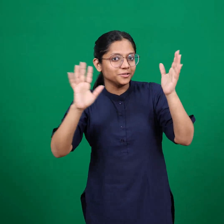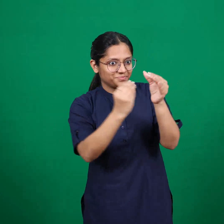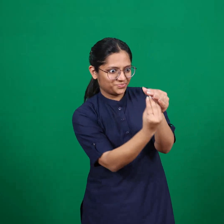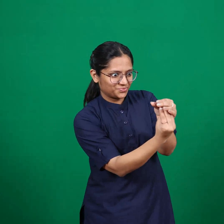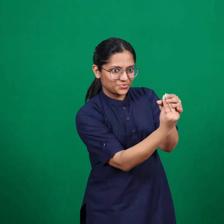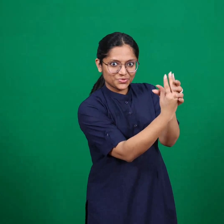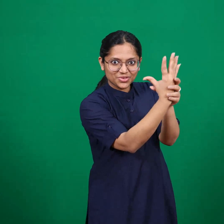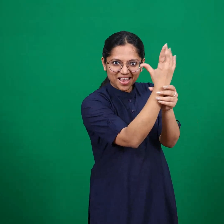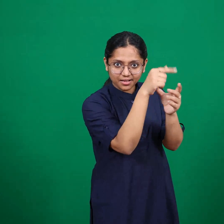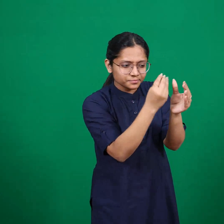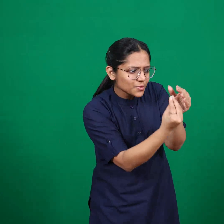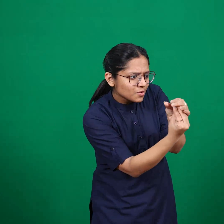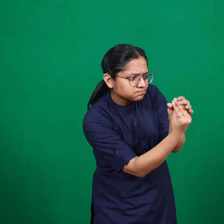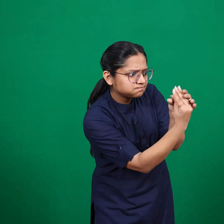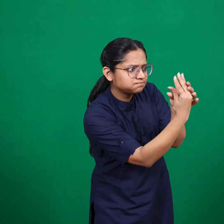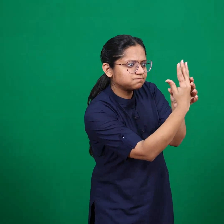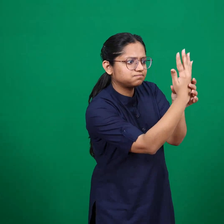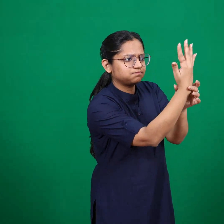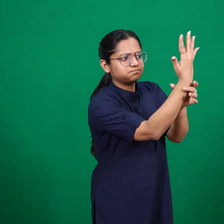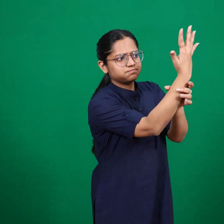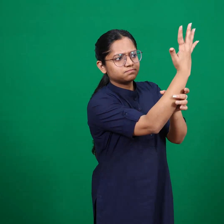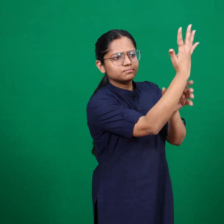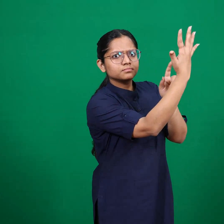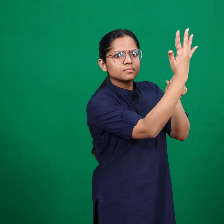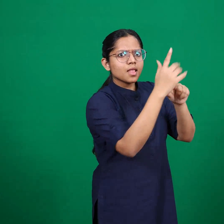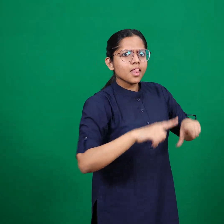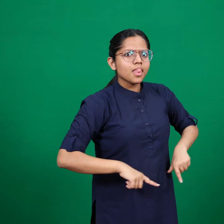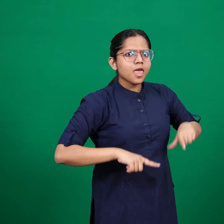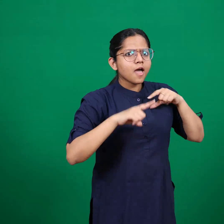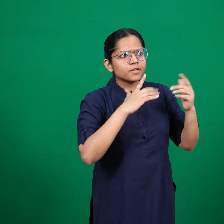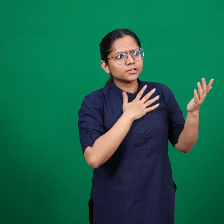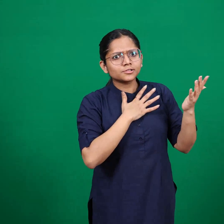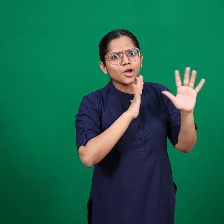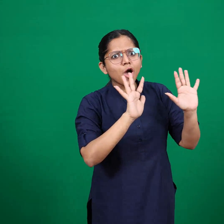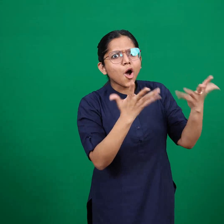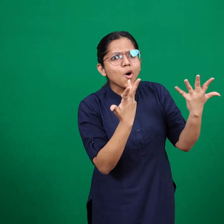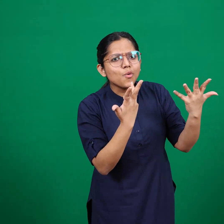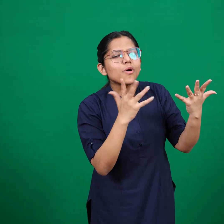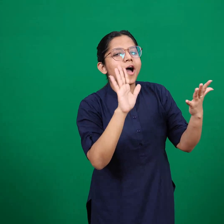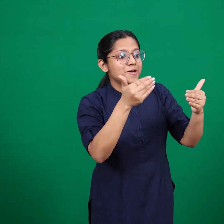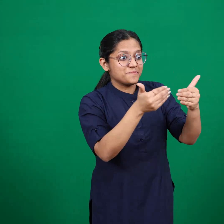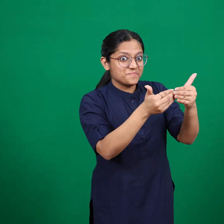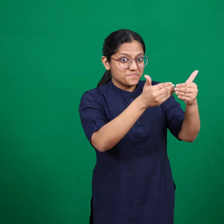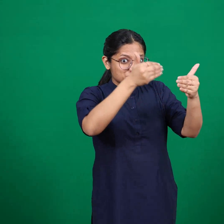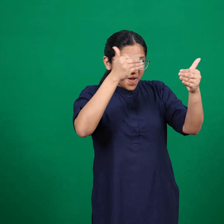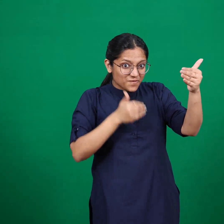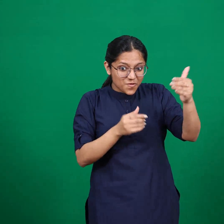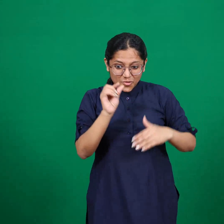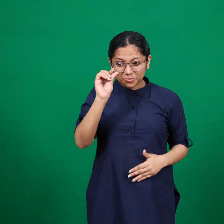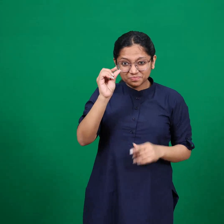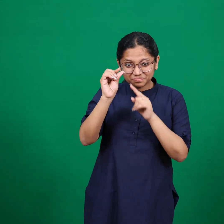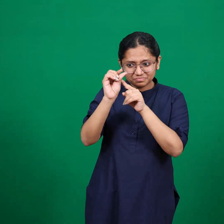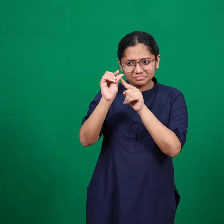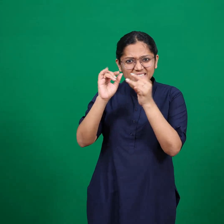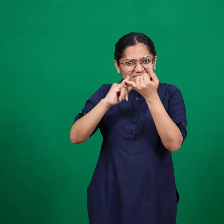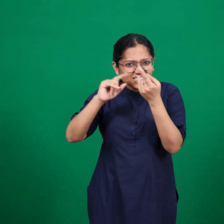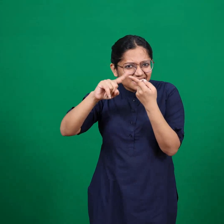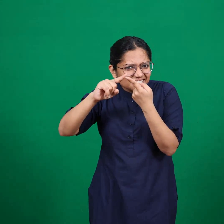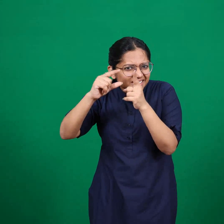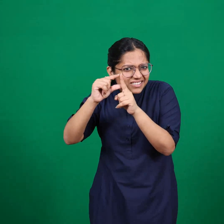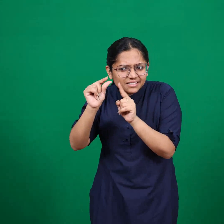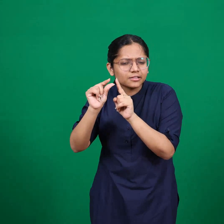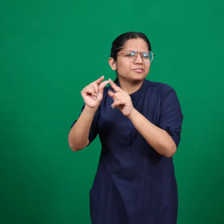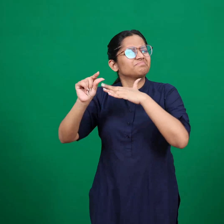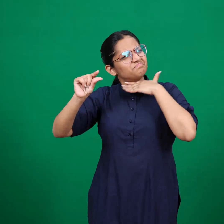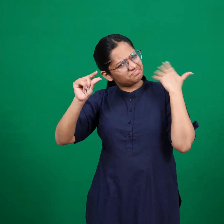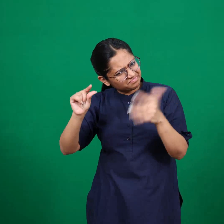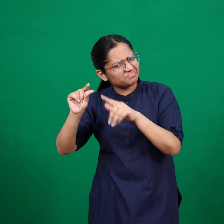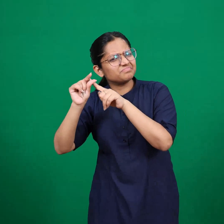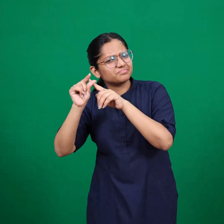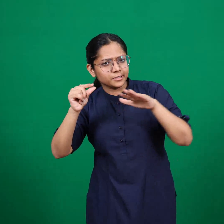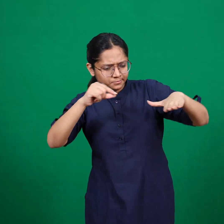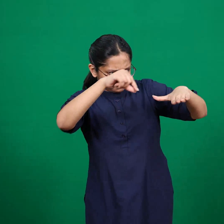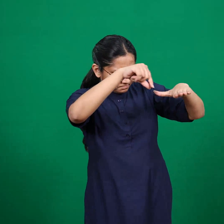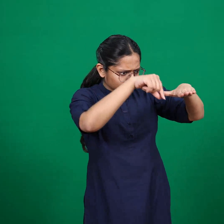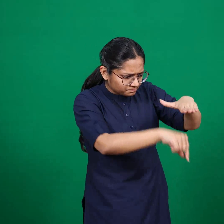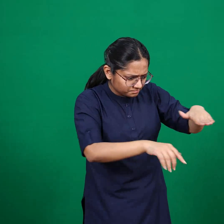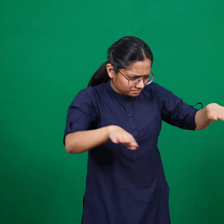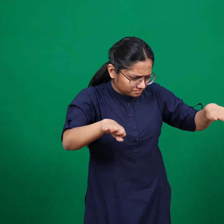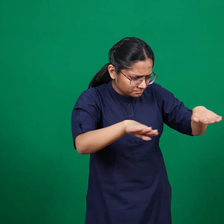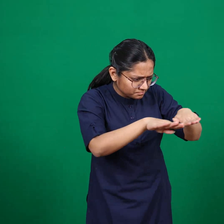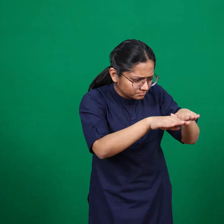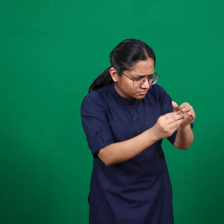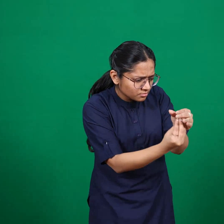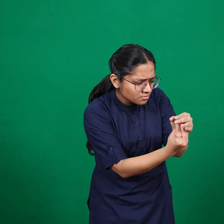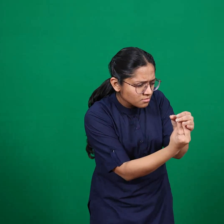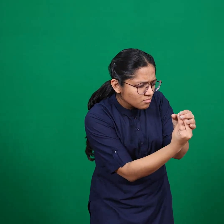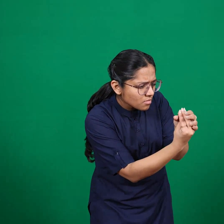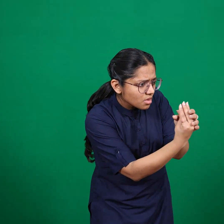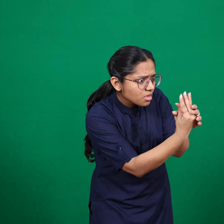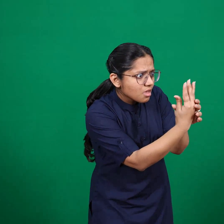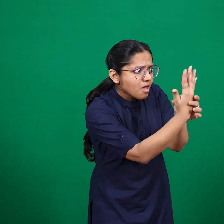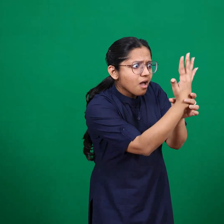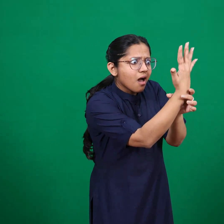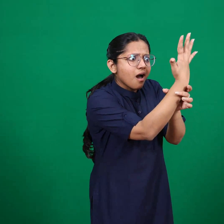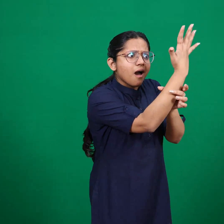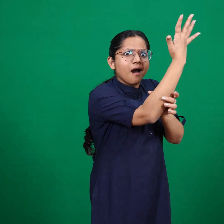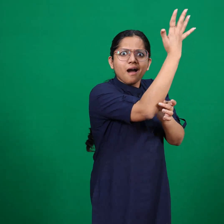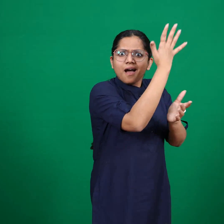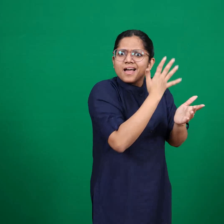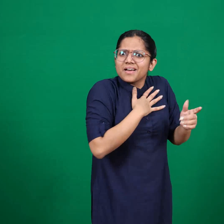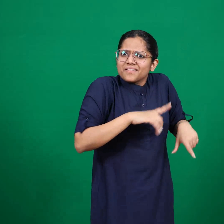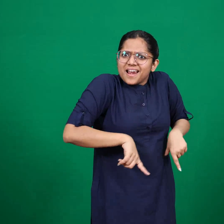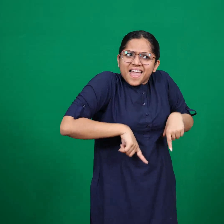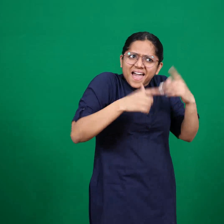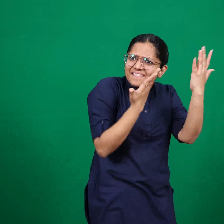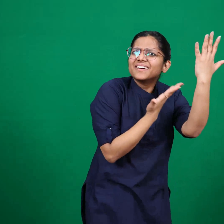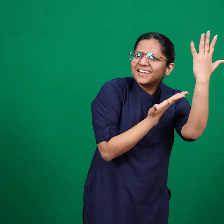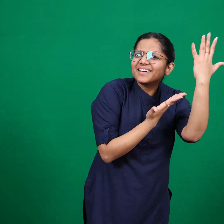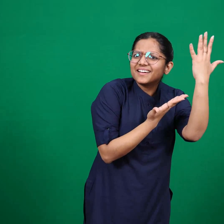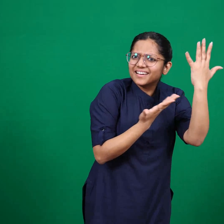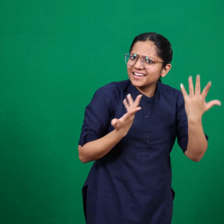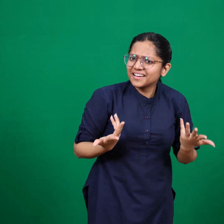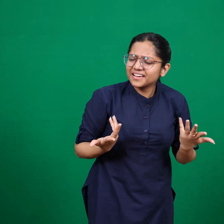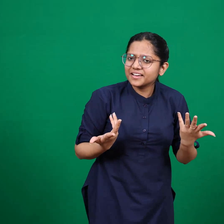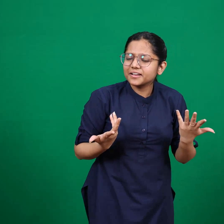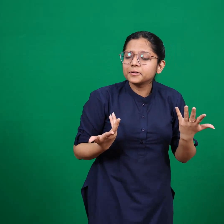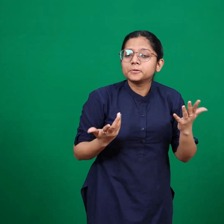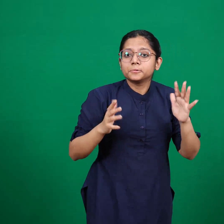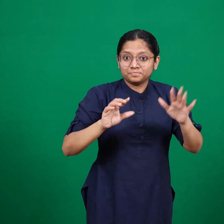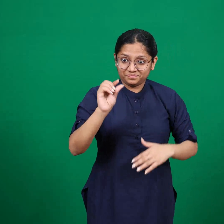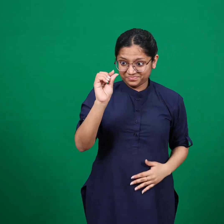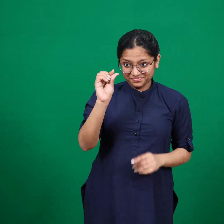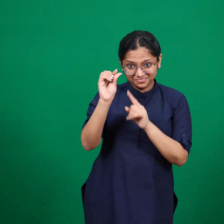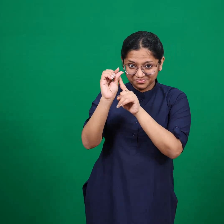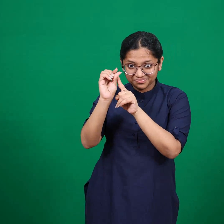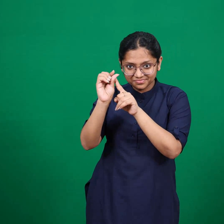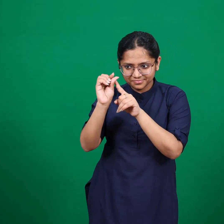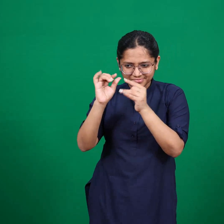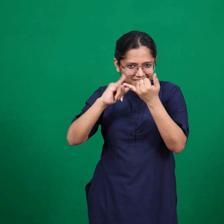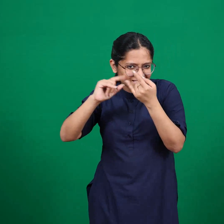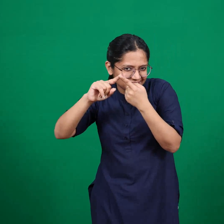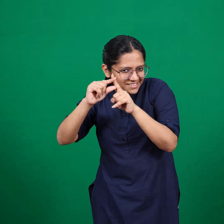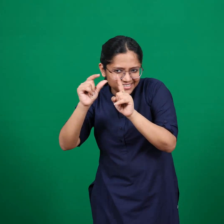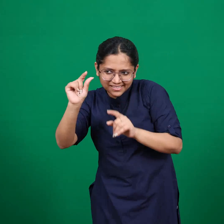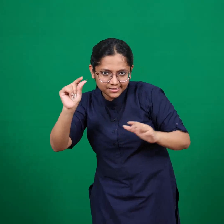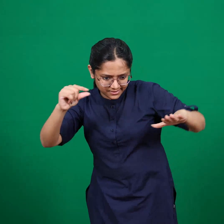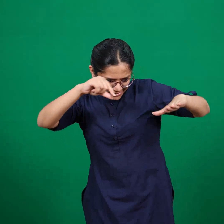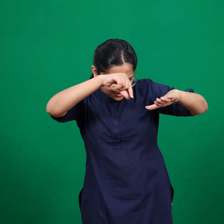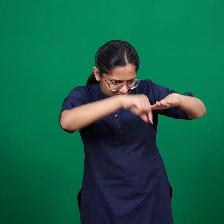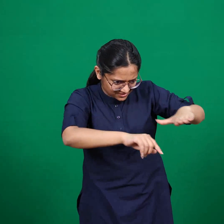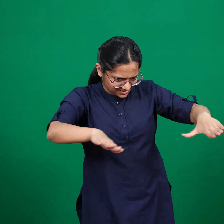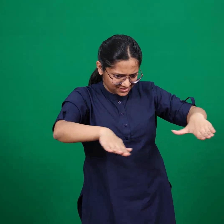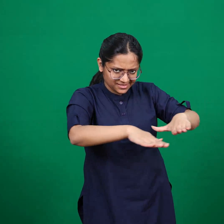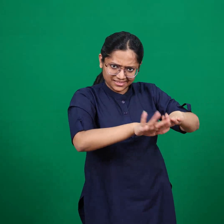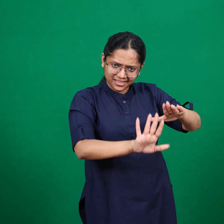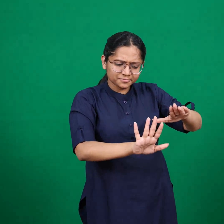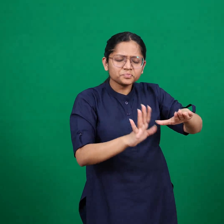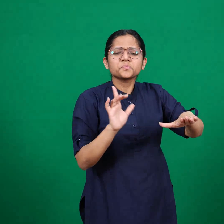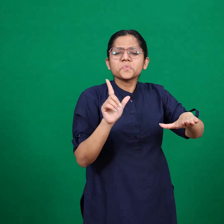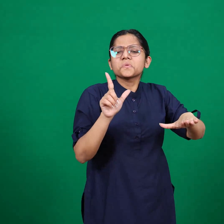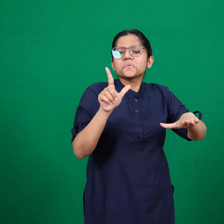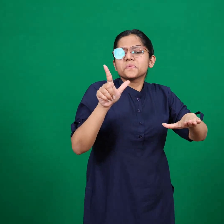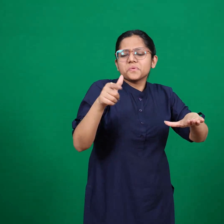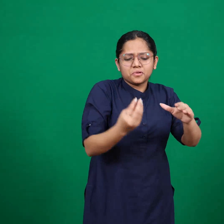You fool! What you sow does not come to life unless it dies.